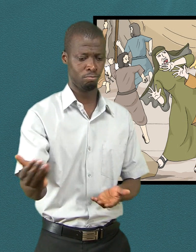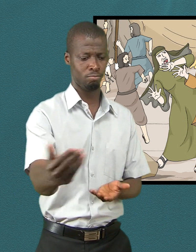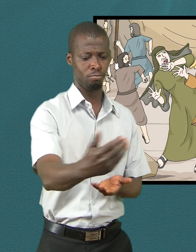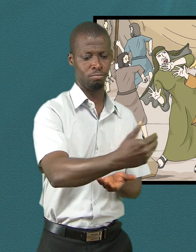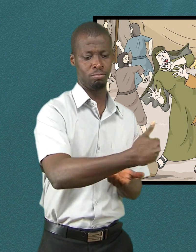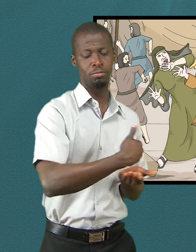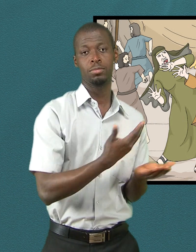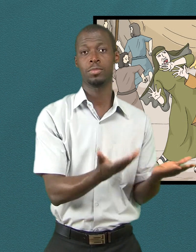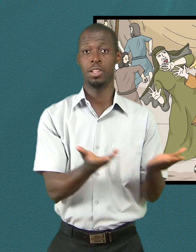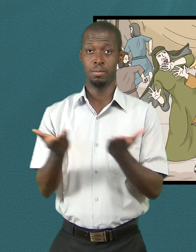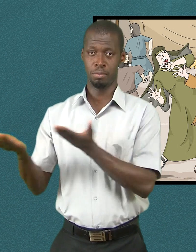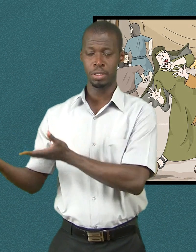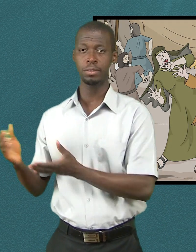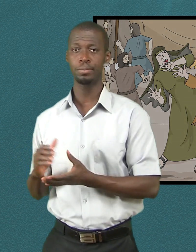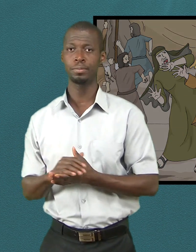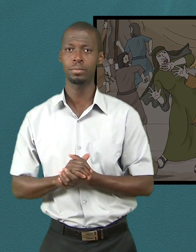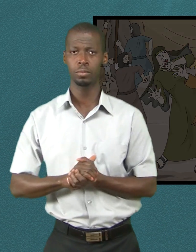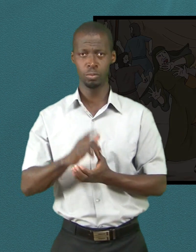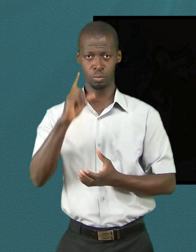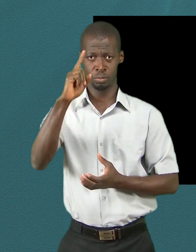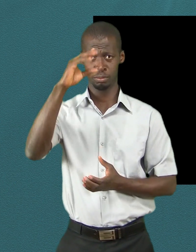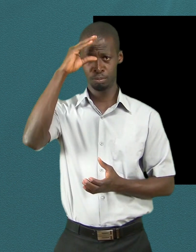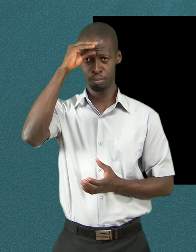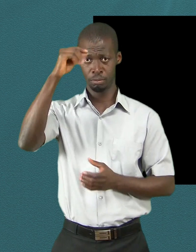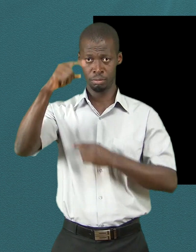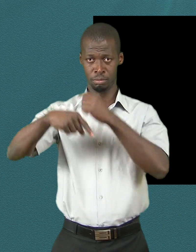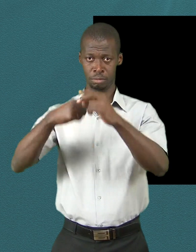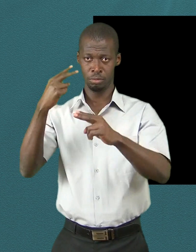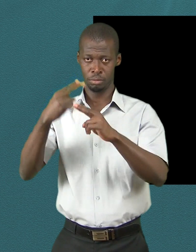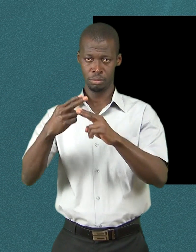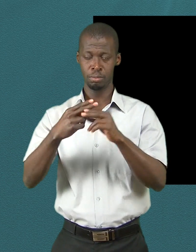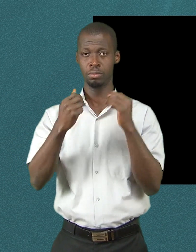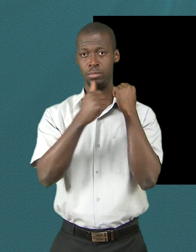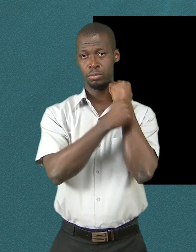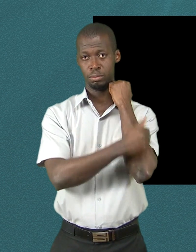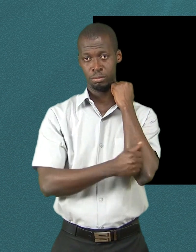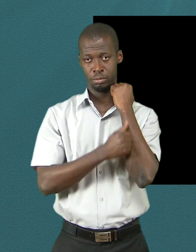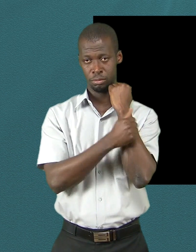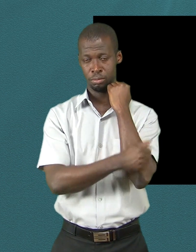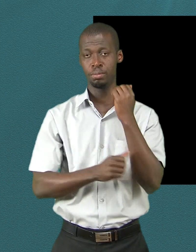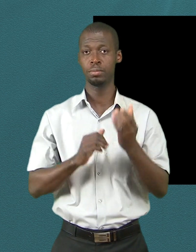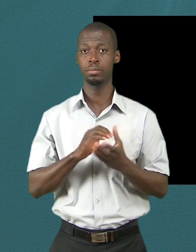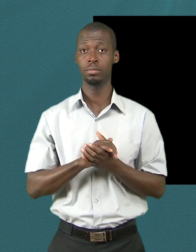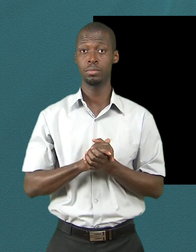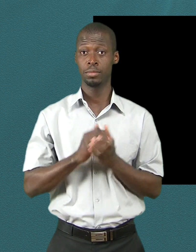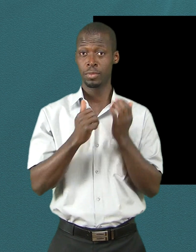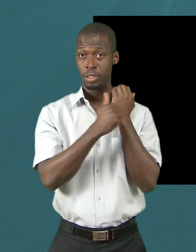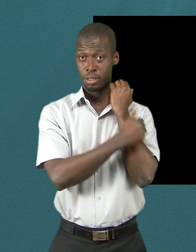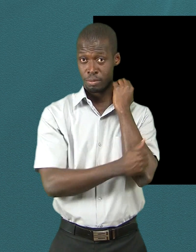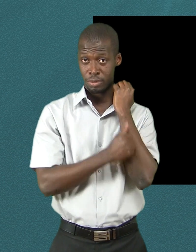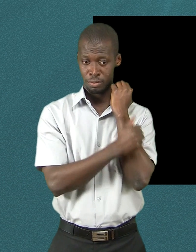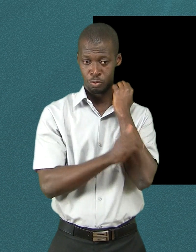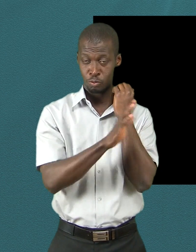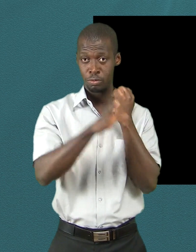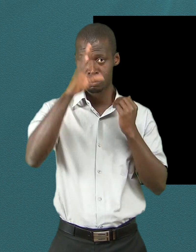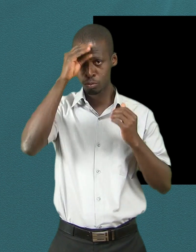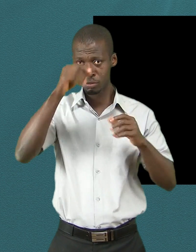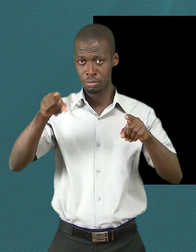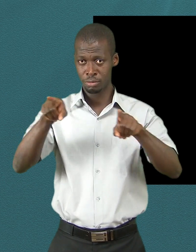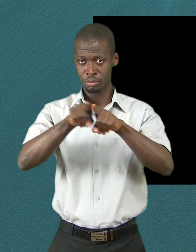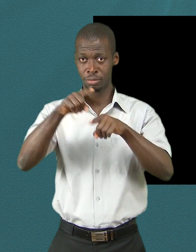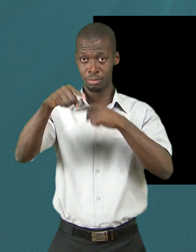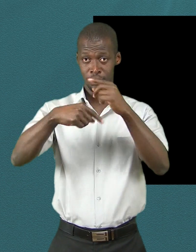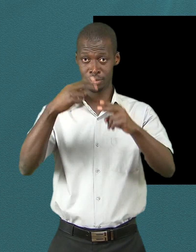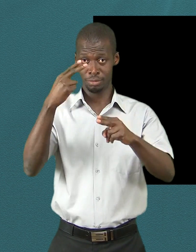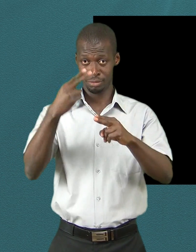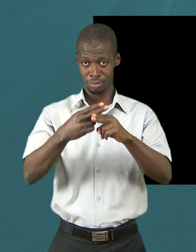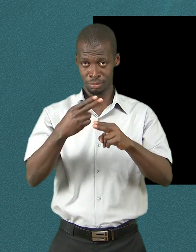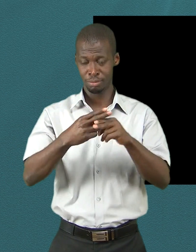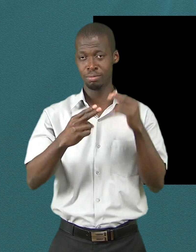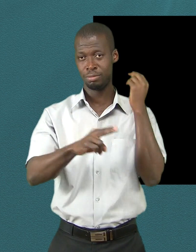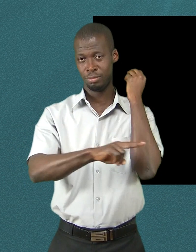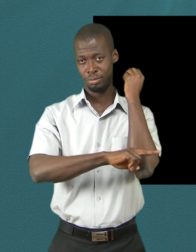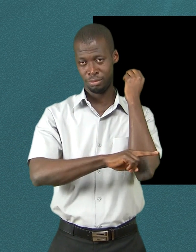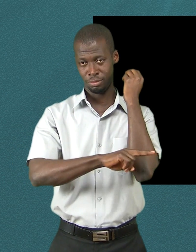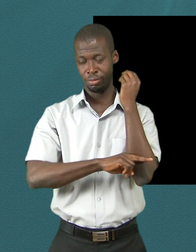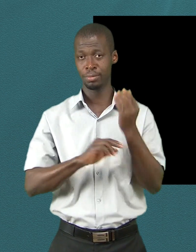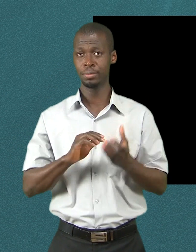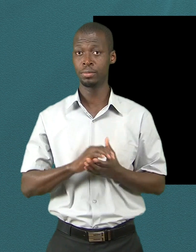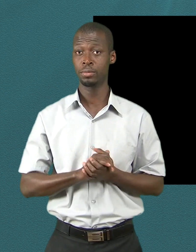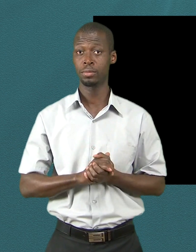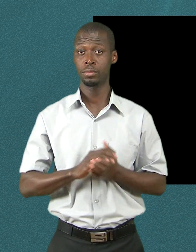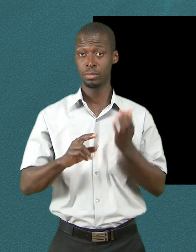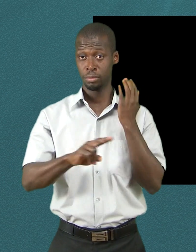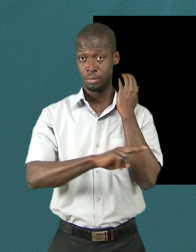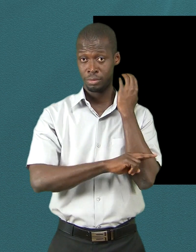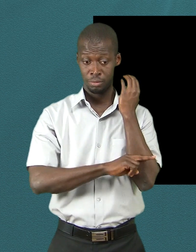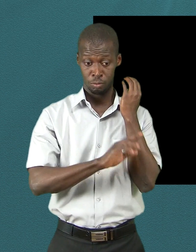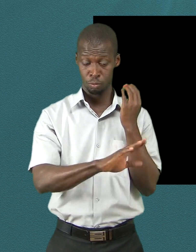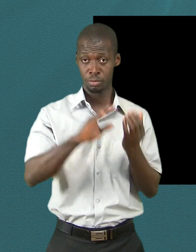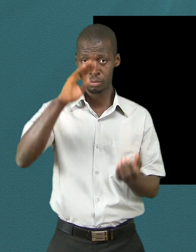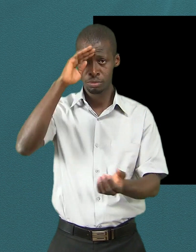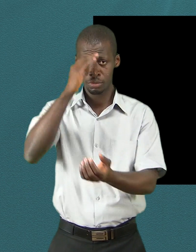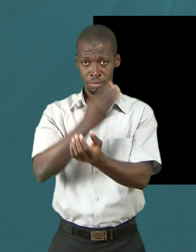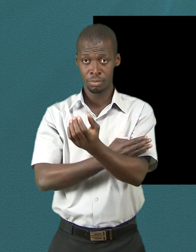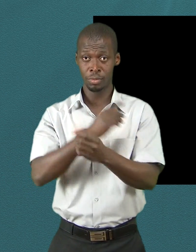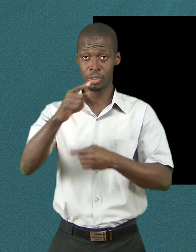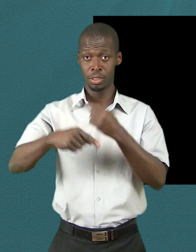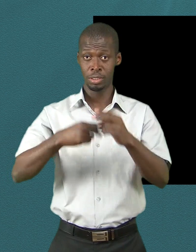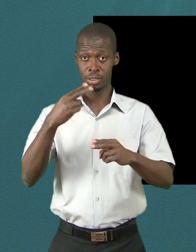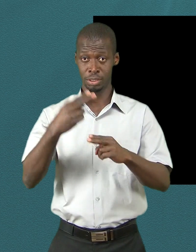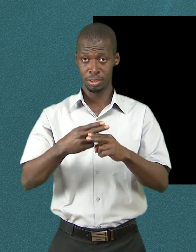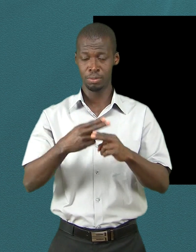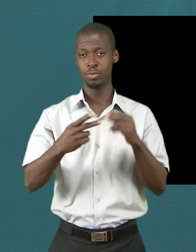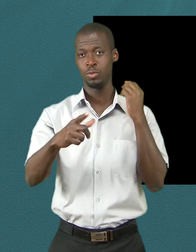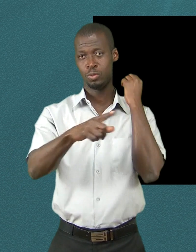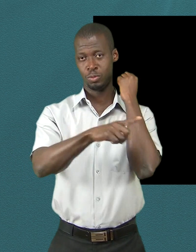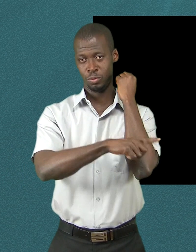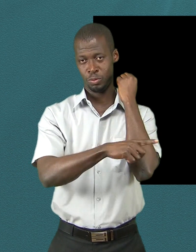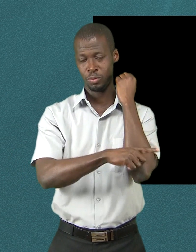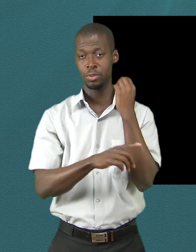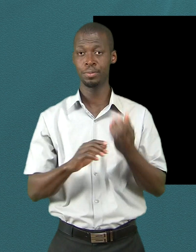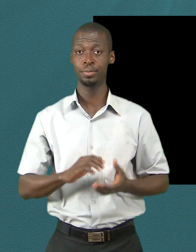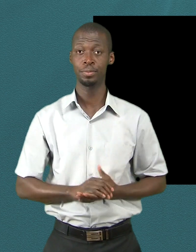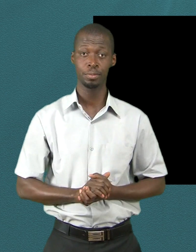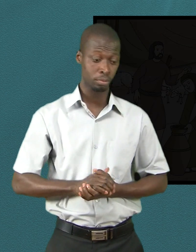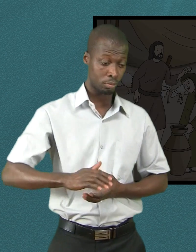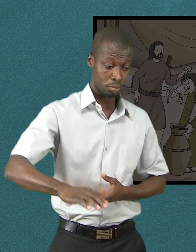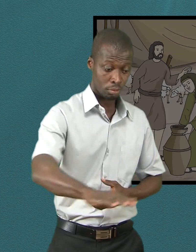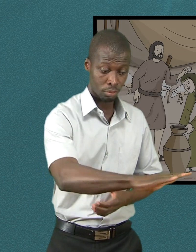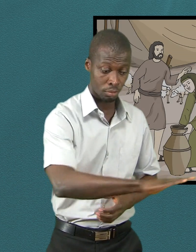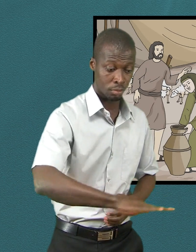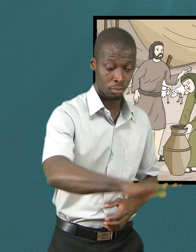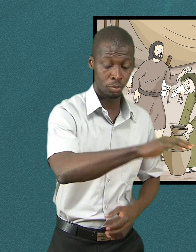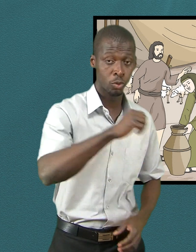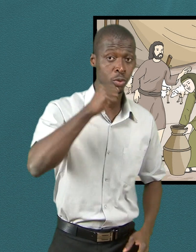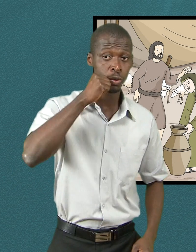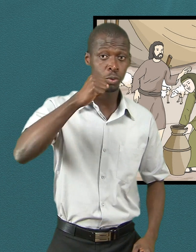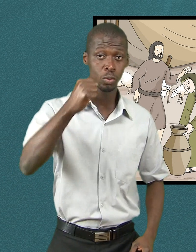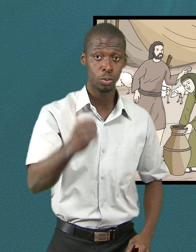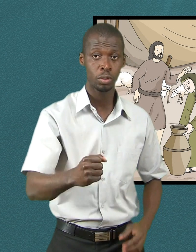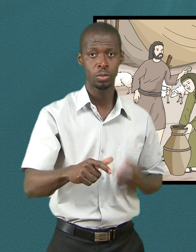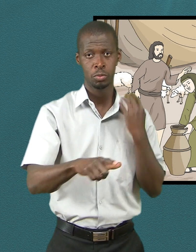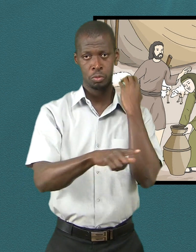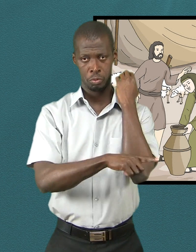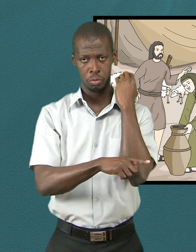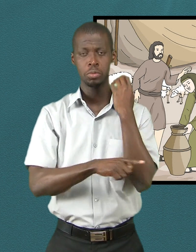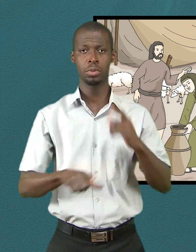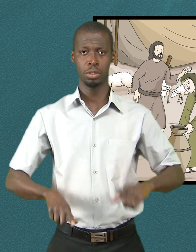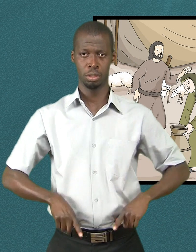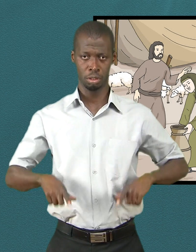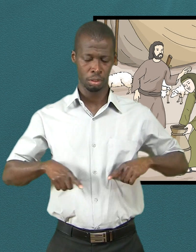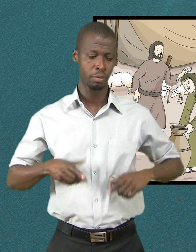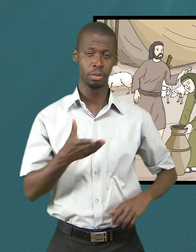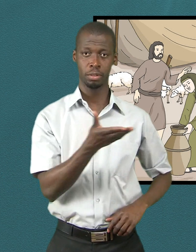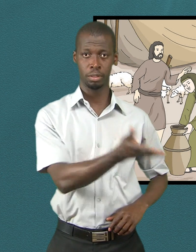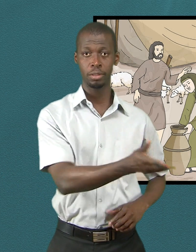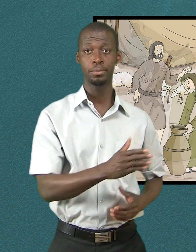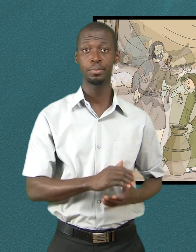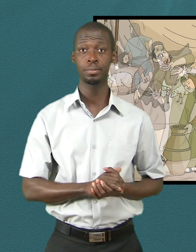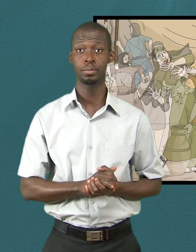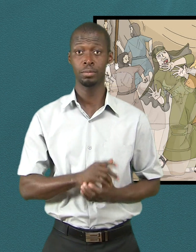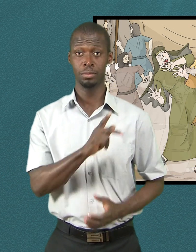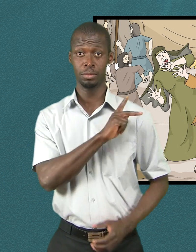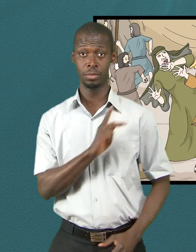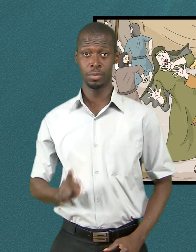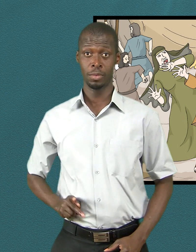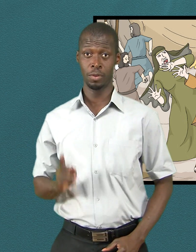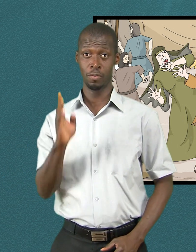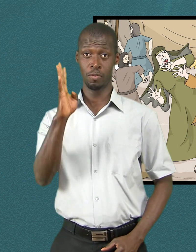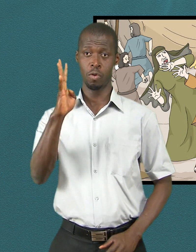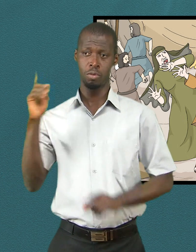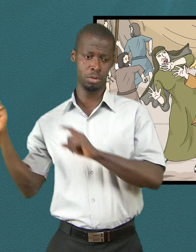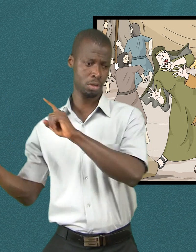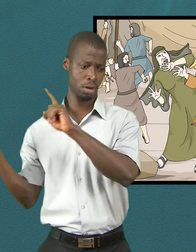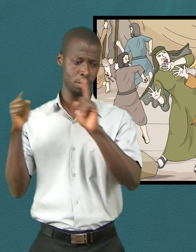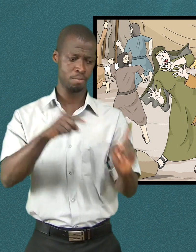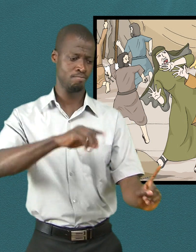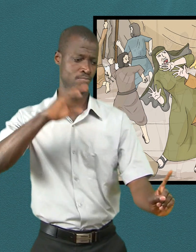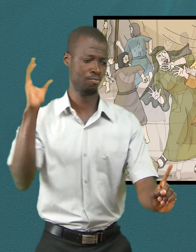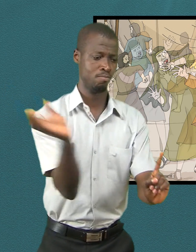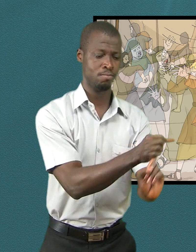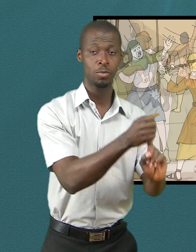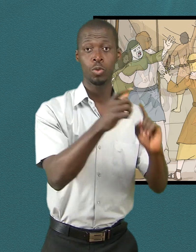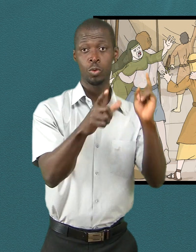They also carried off Abram’s nephew Lot and his possessions, since Lot was living in Sodom.